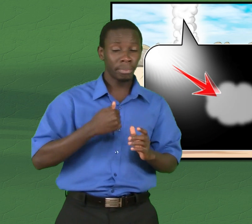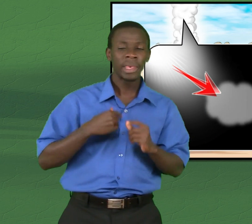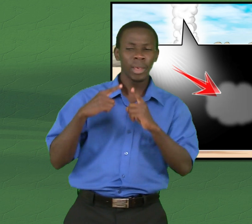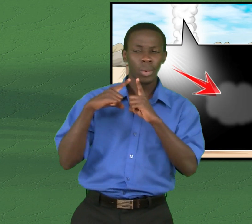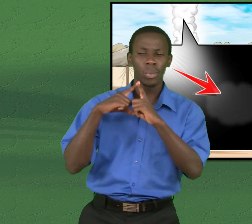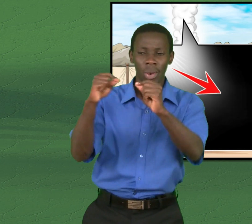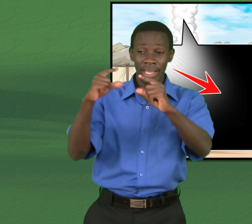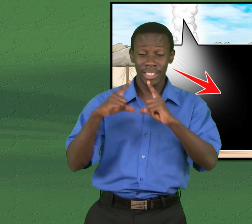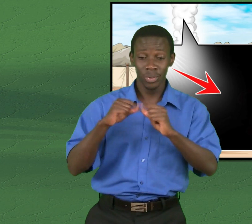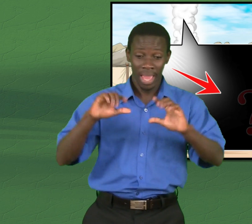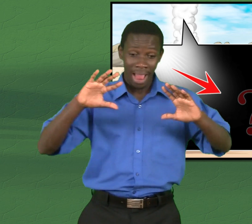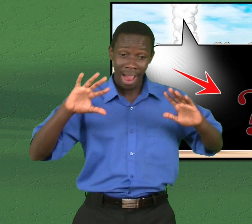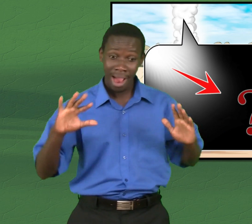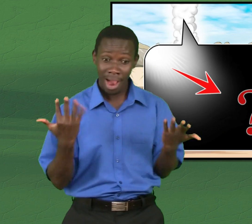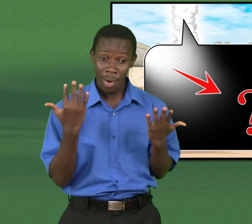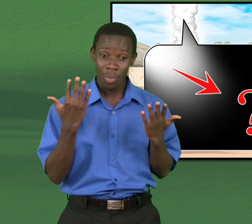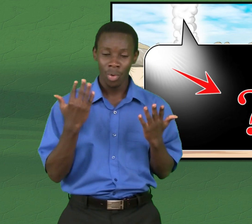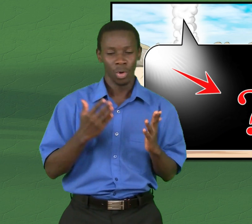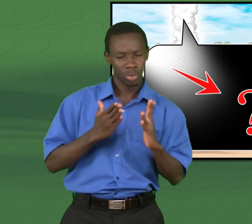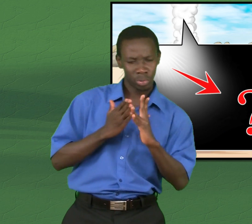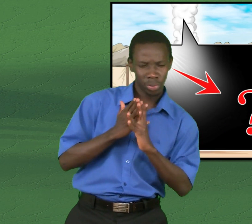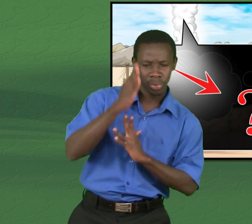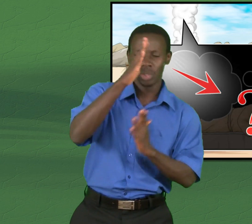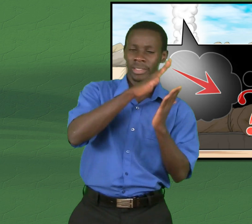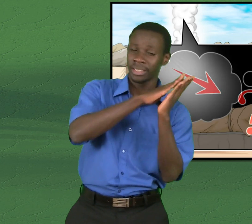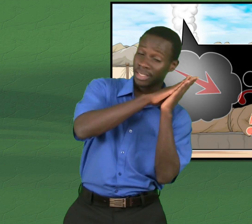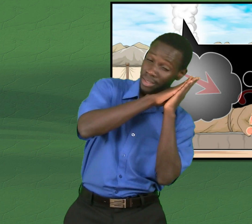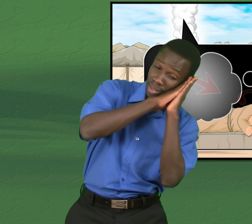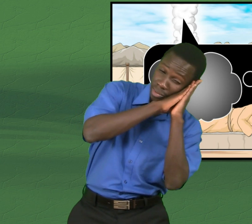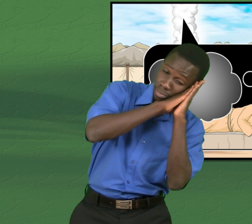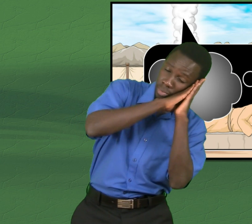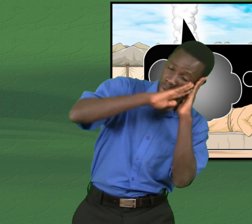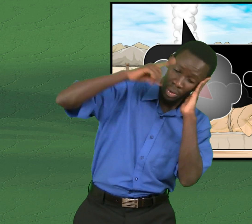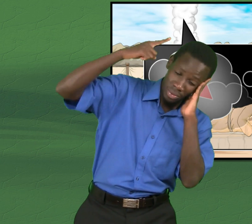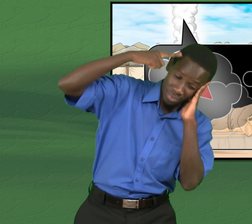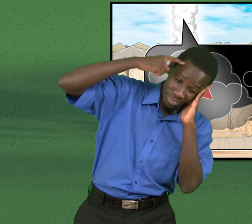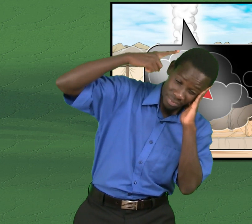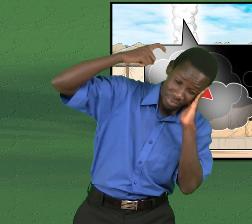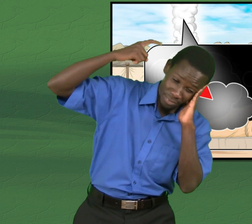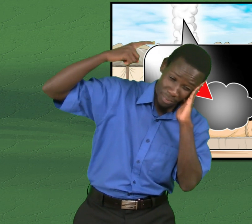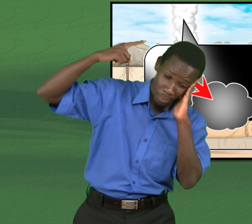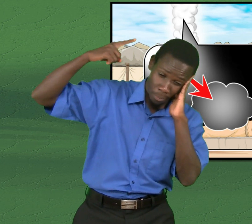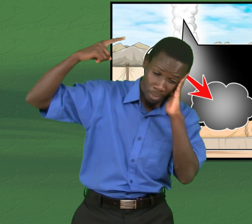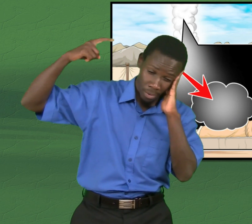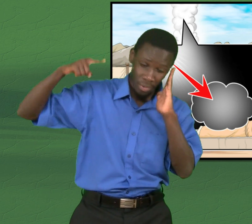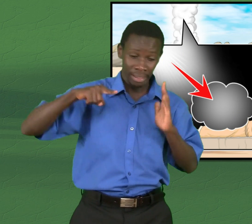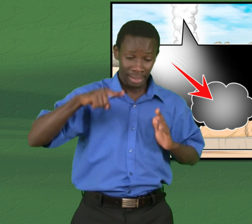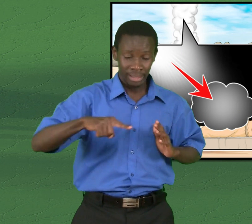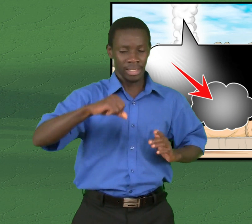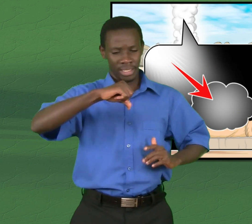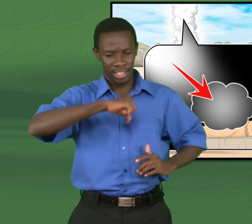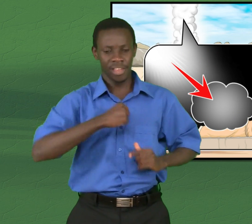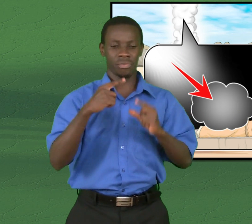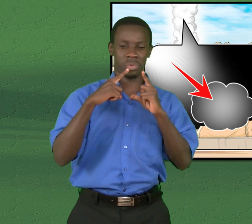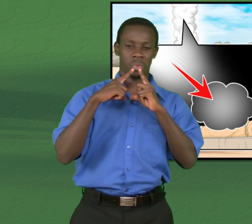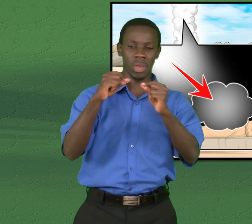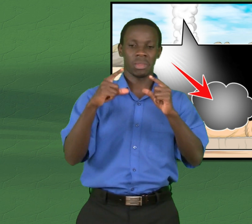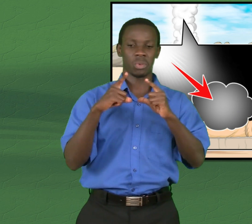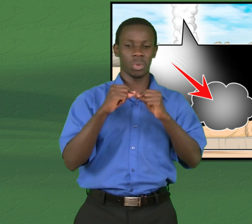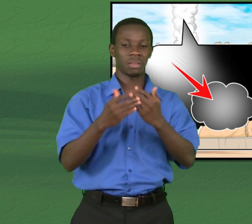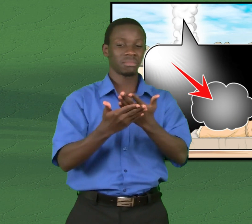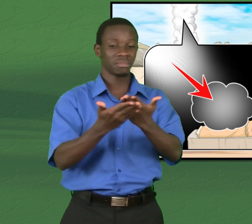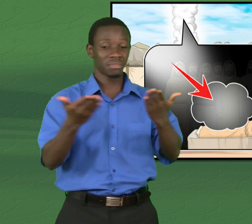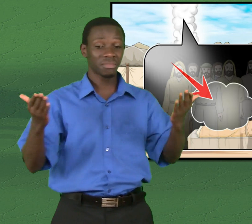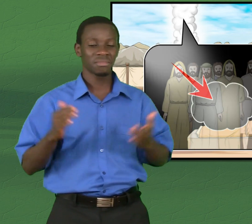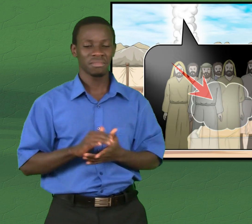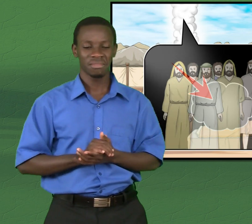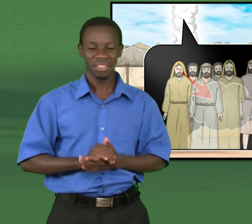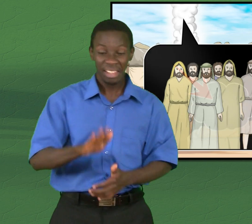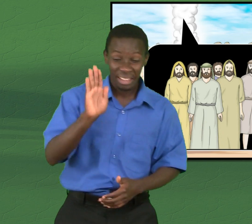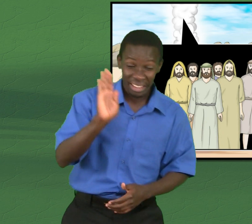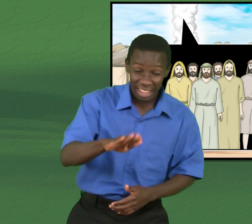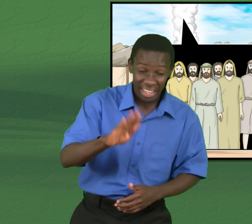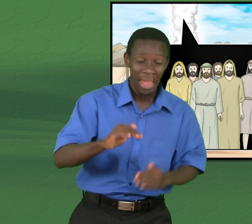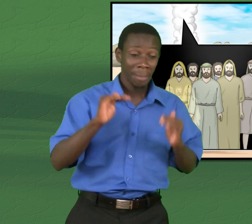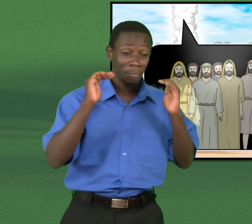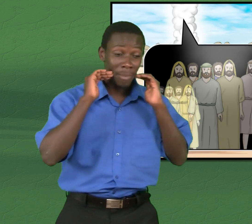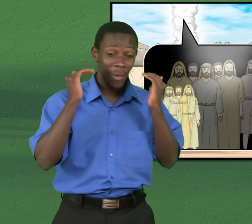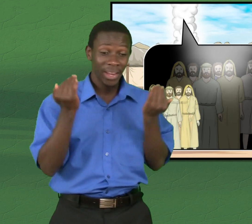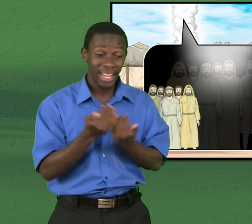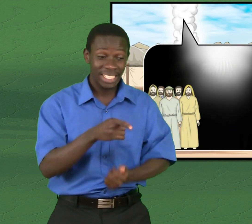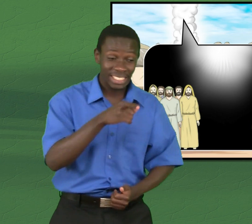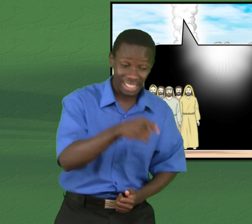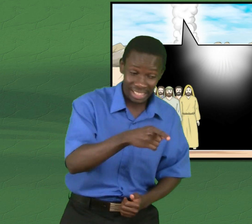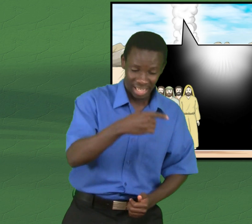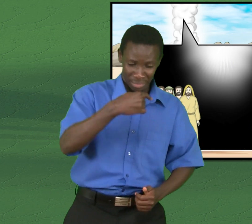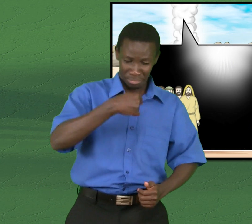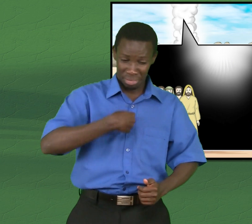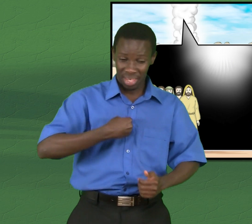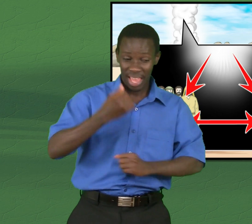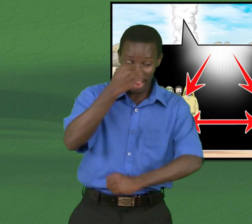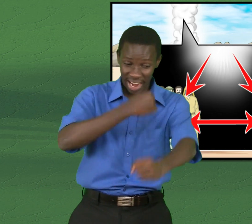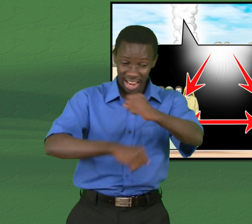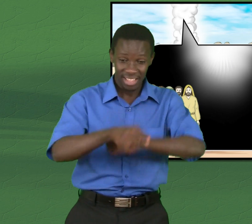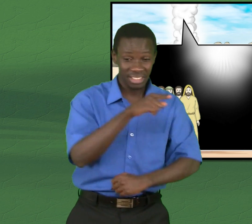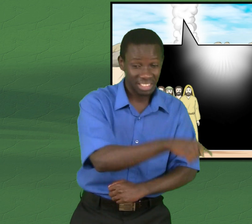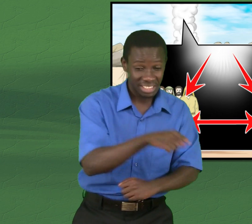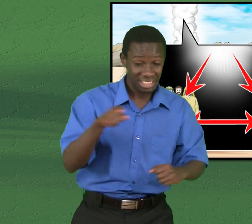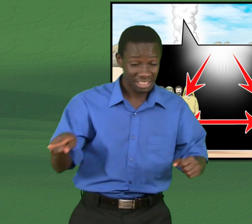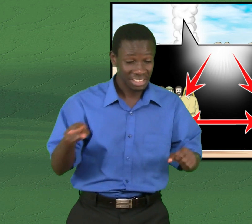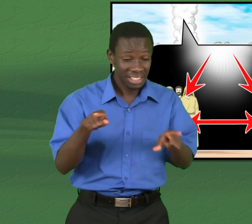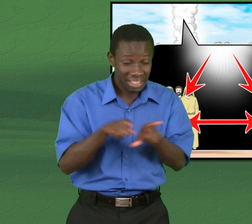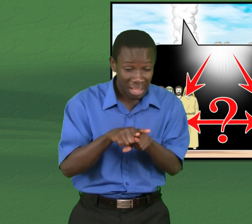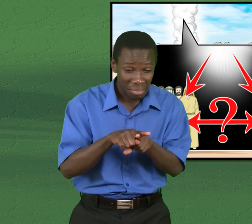I will speak to him in a dream.